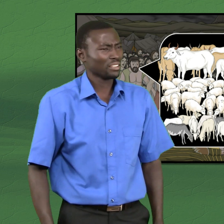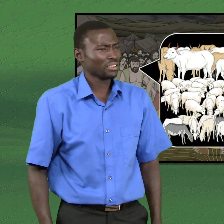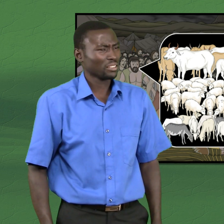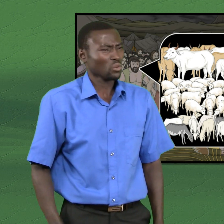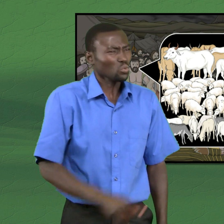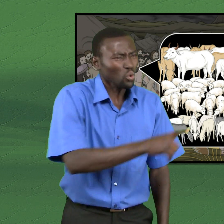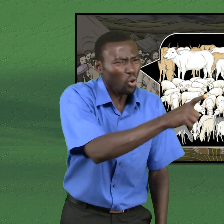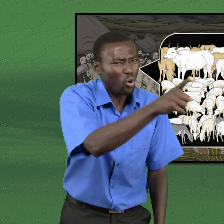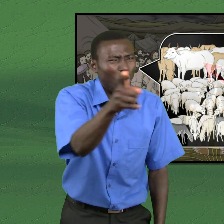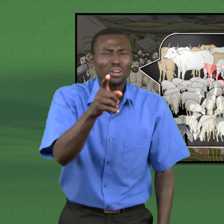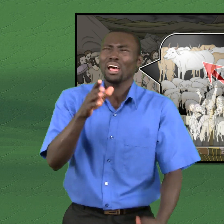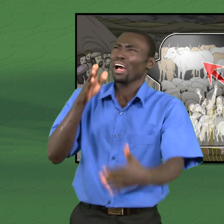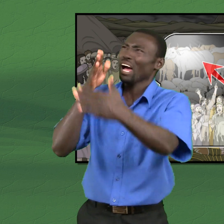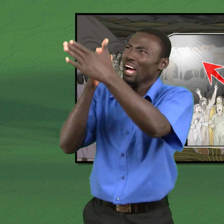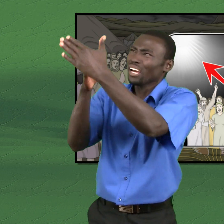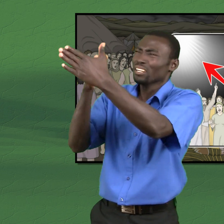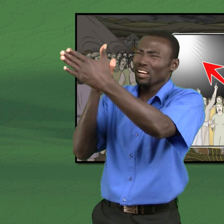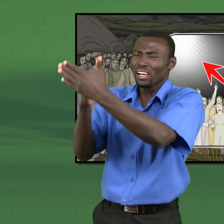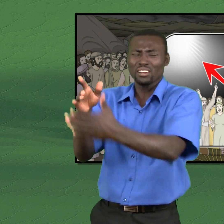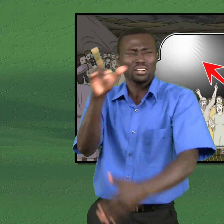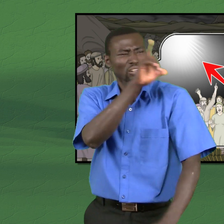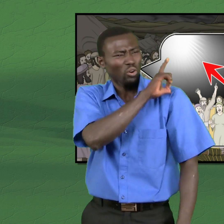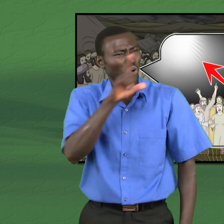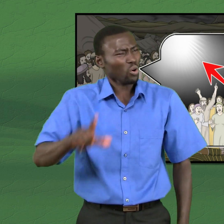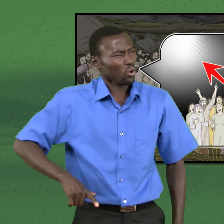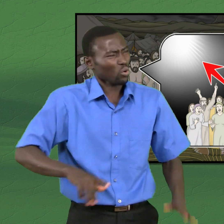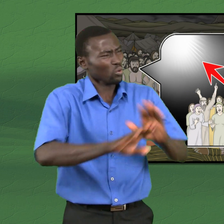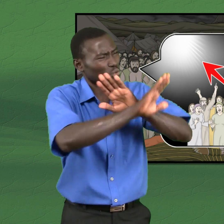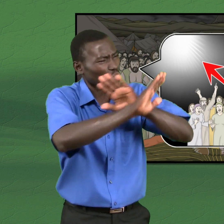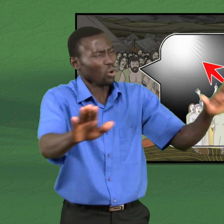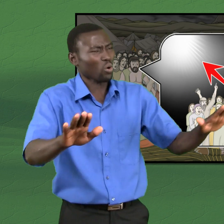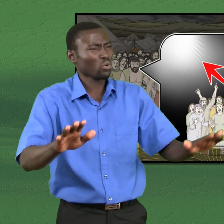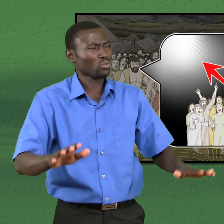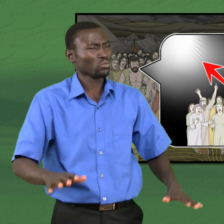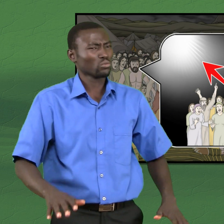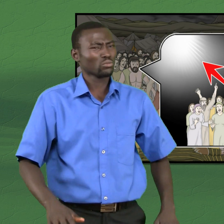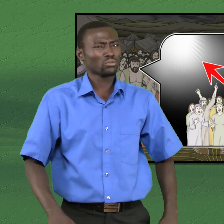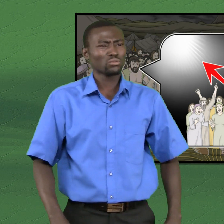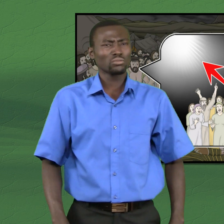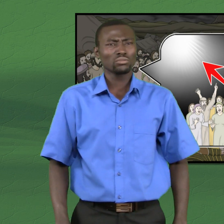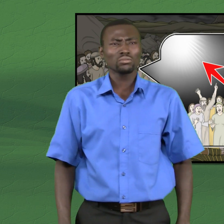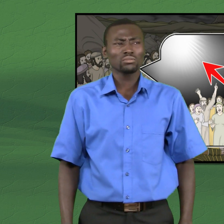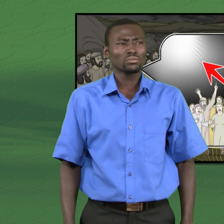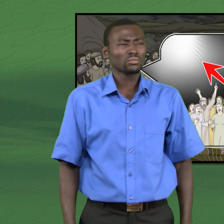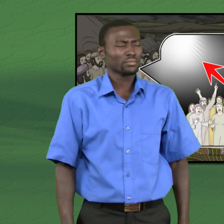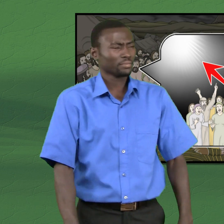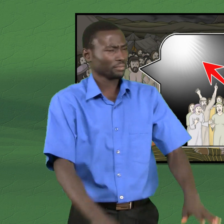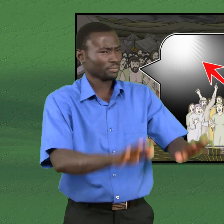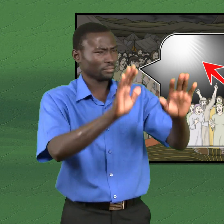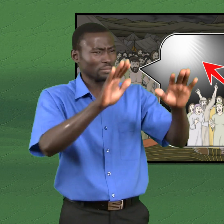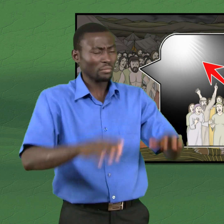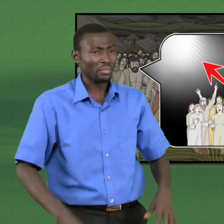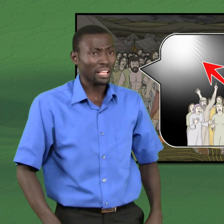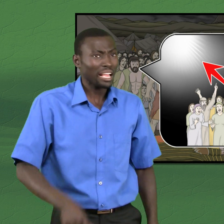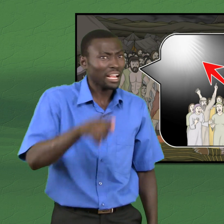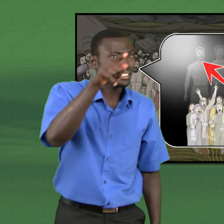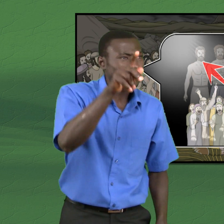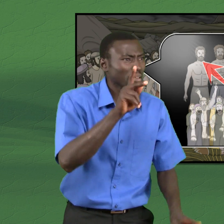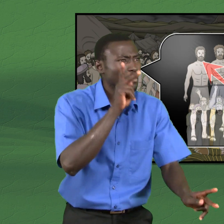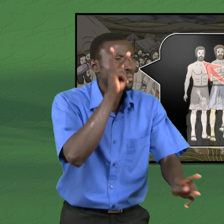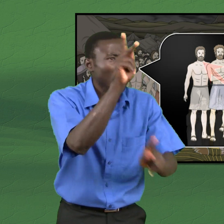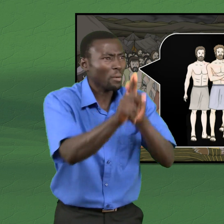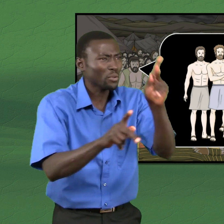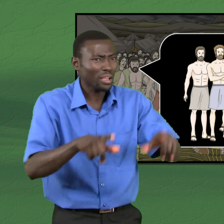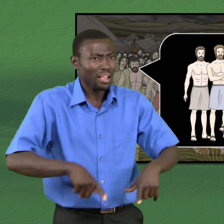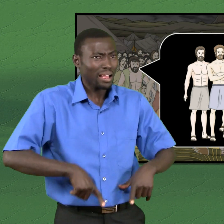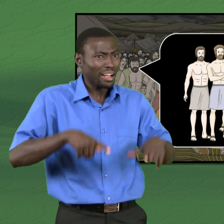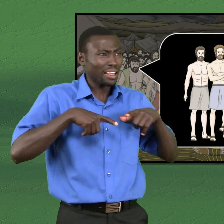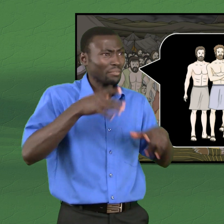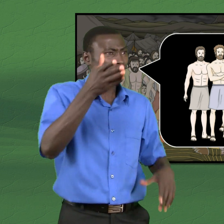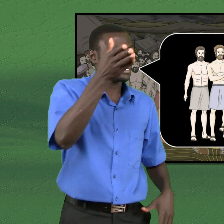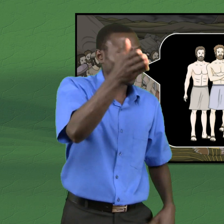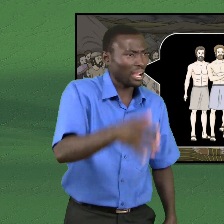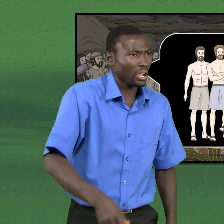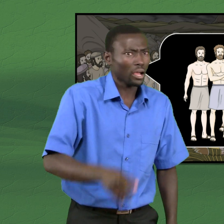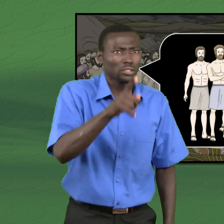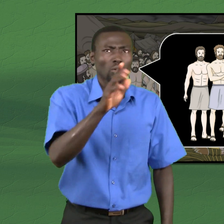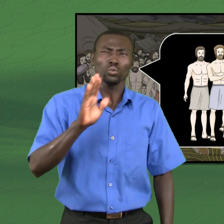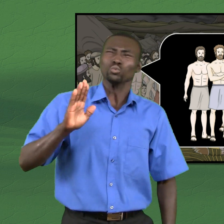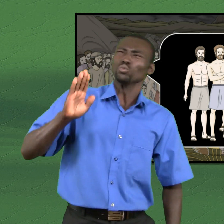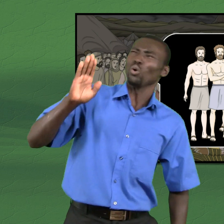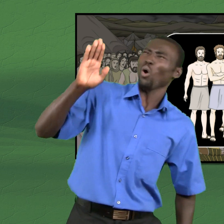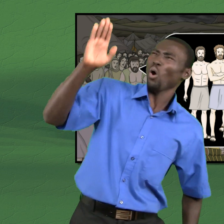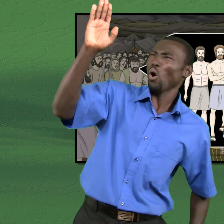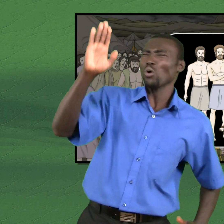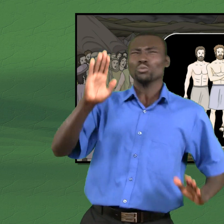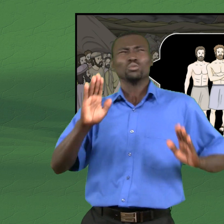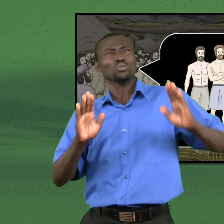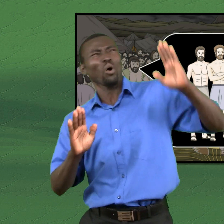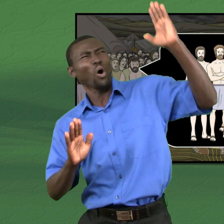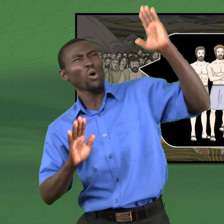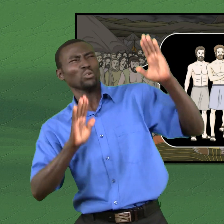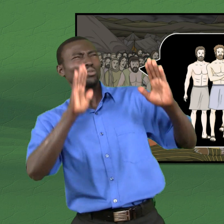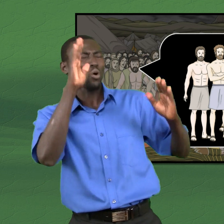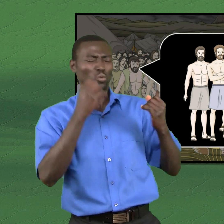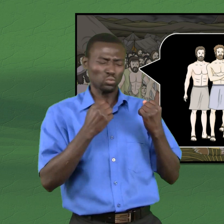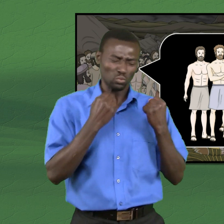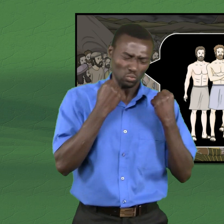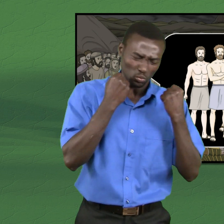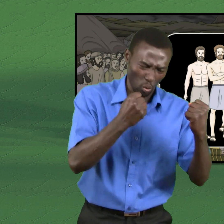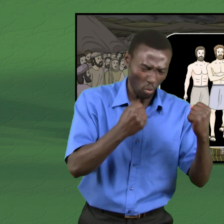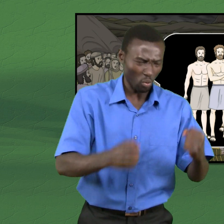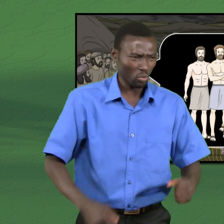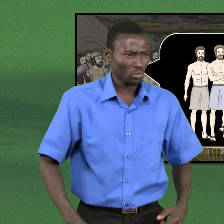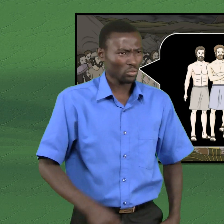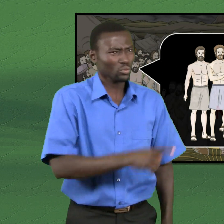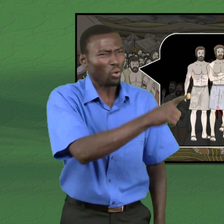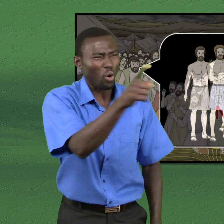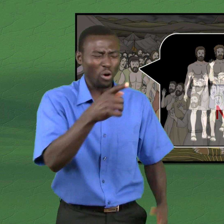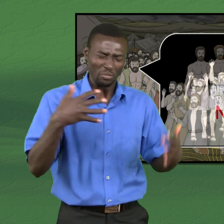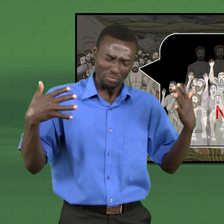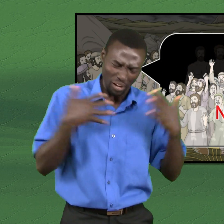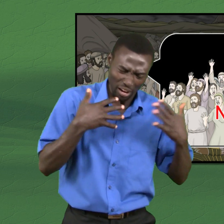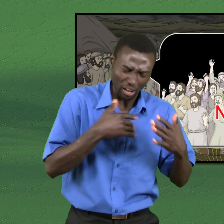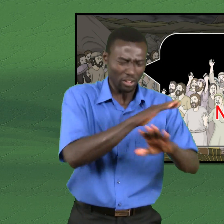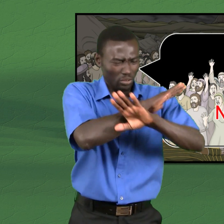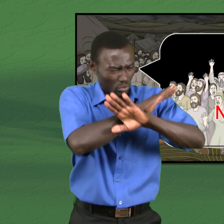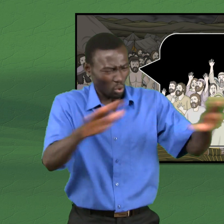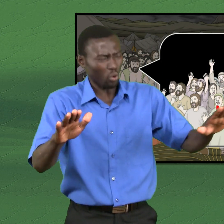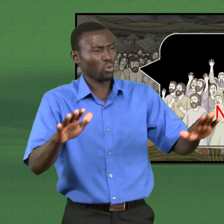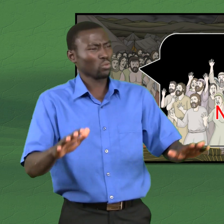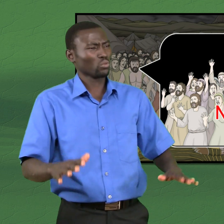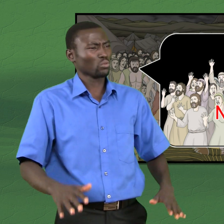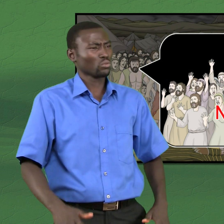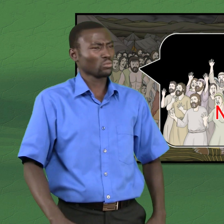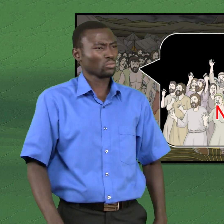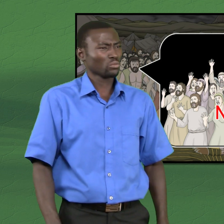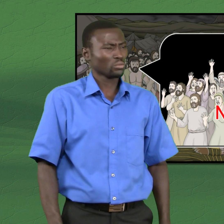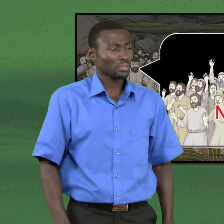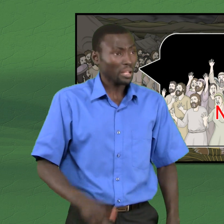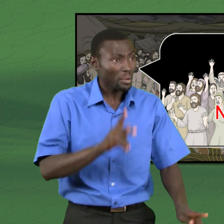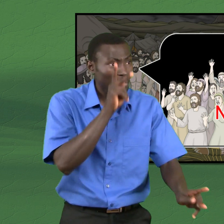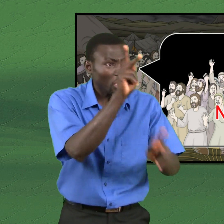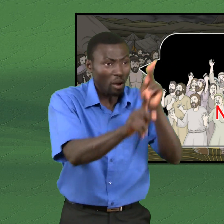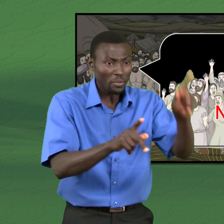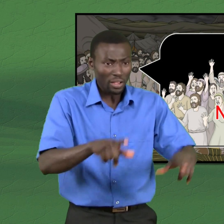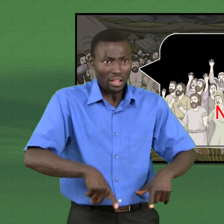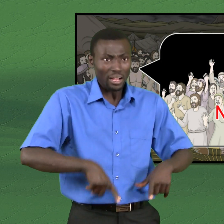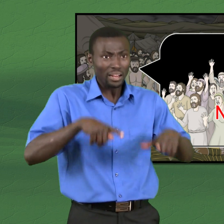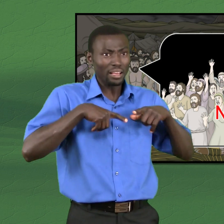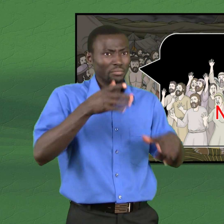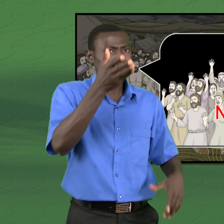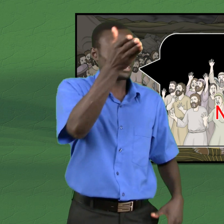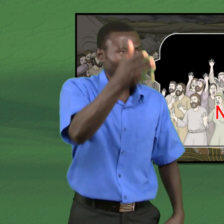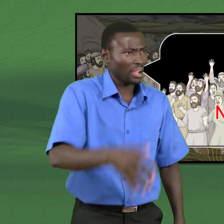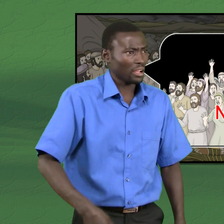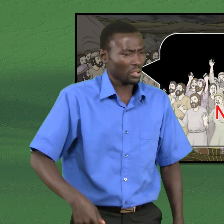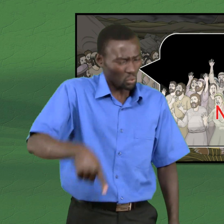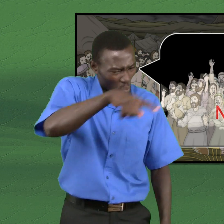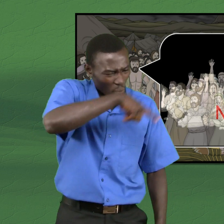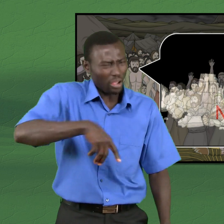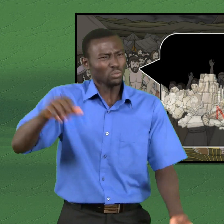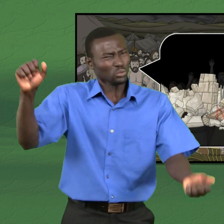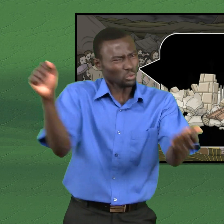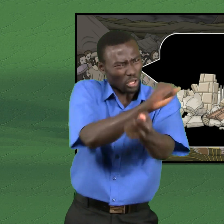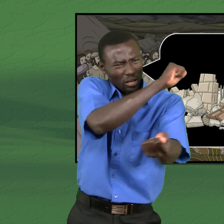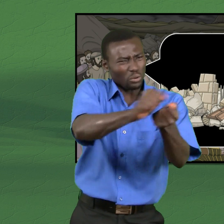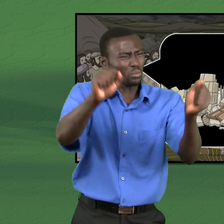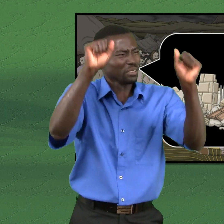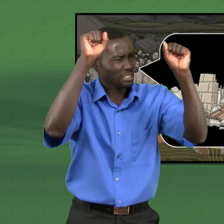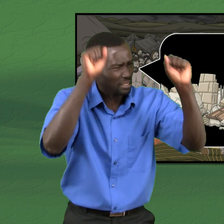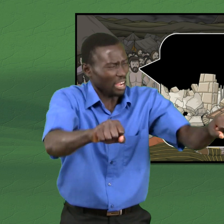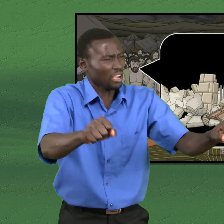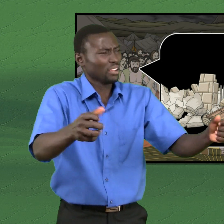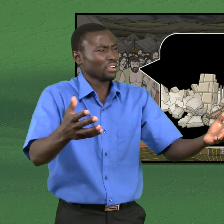Only do not rebel against the LORD, and do not be afraid of the people of the land, for they will be like bread for us.